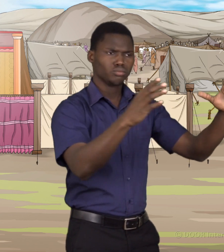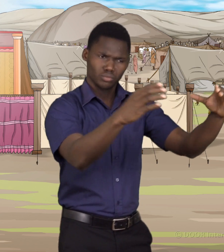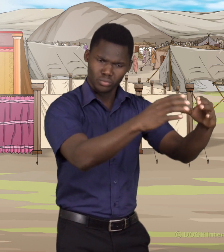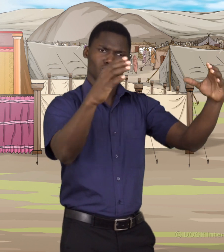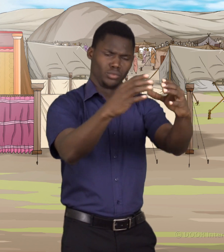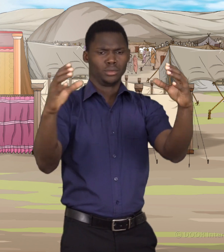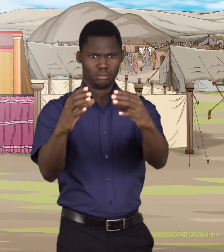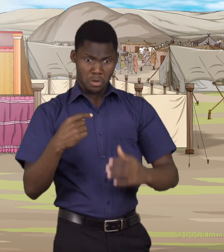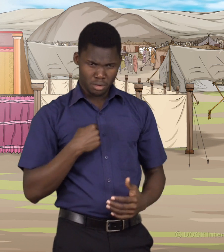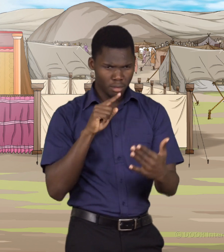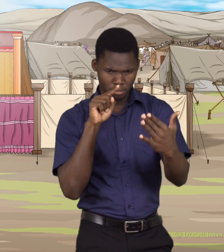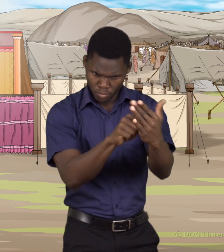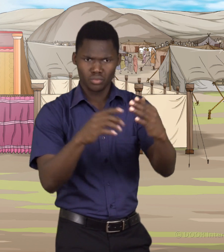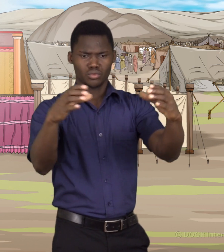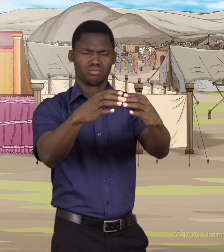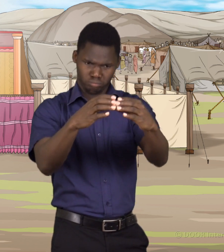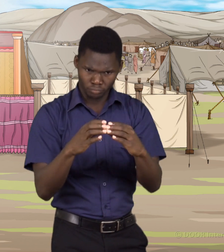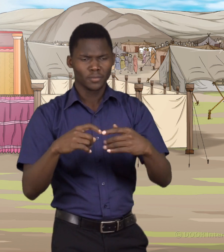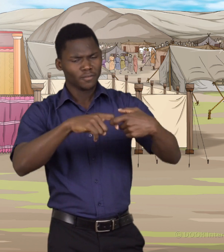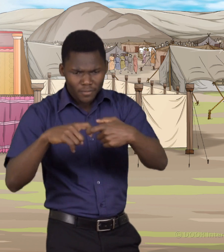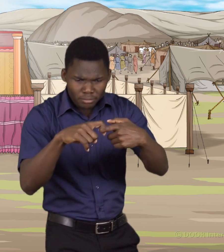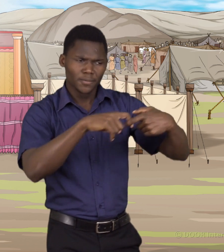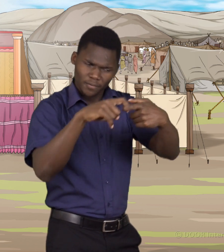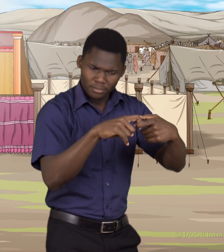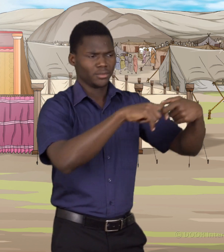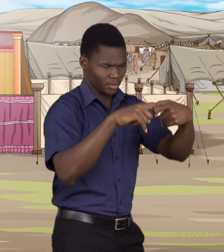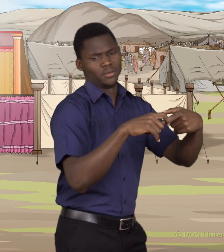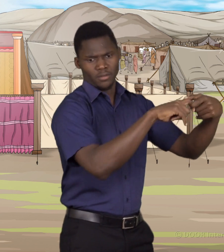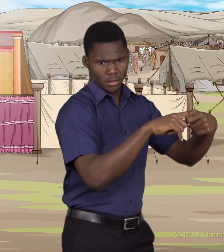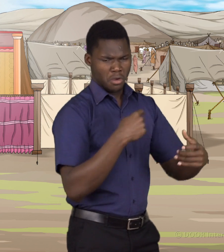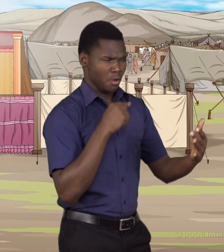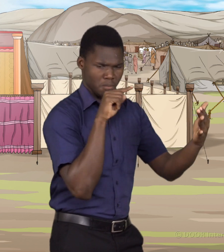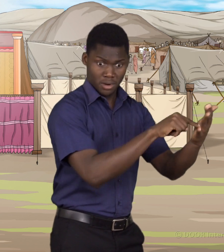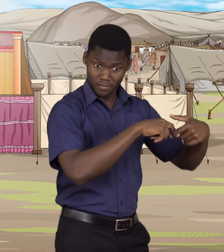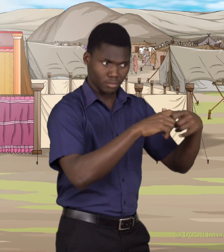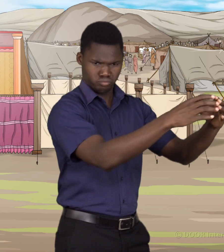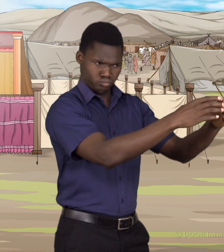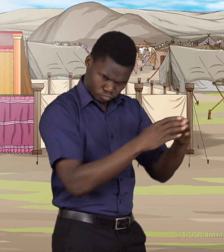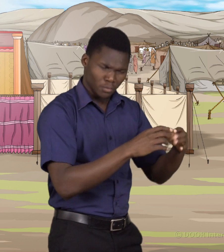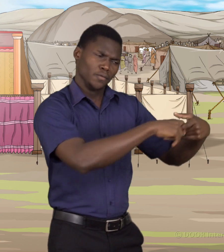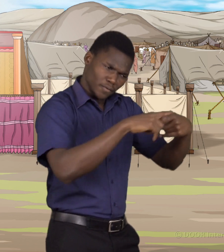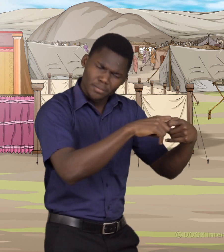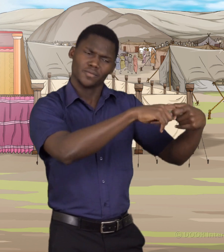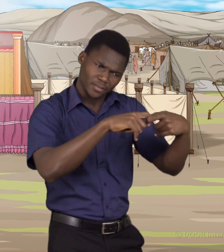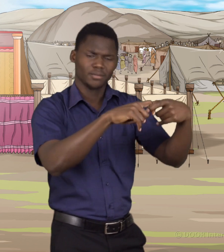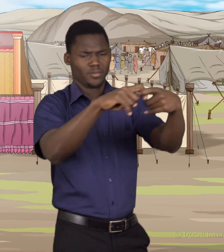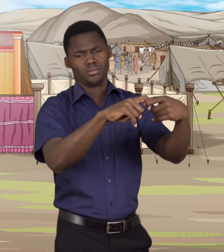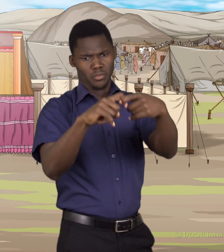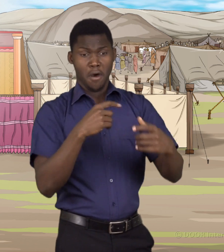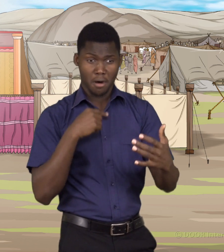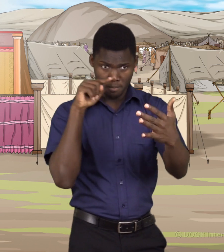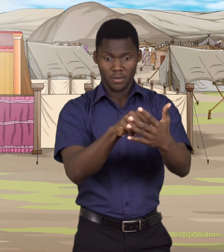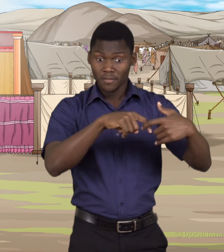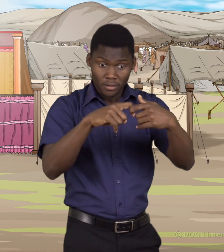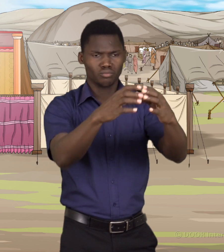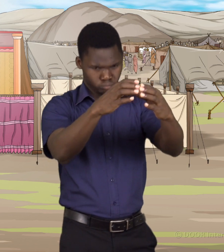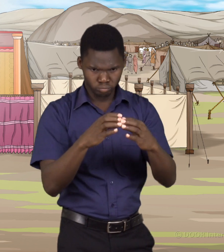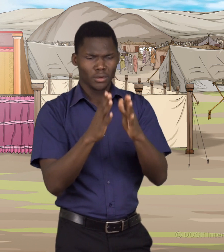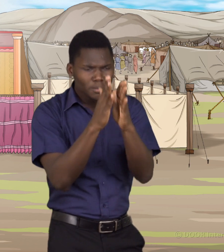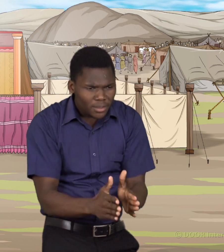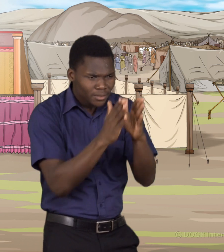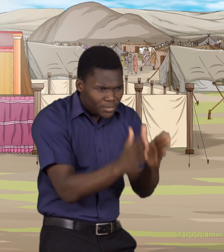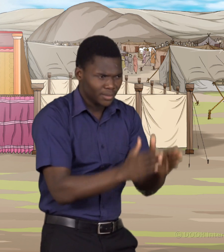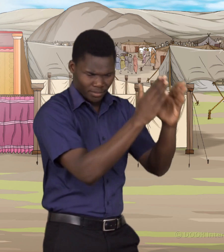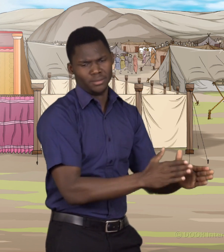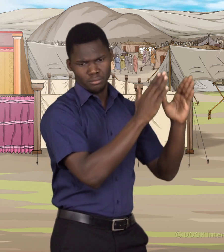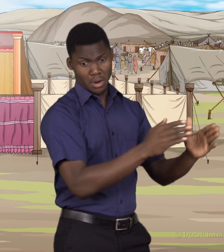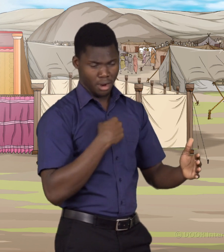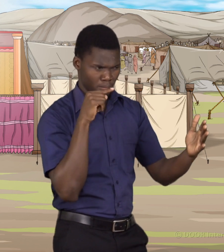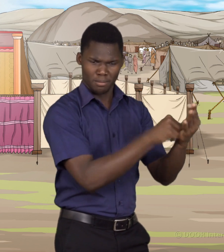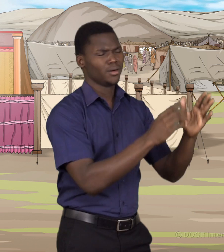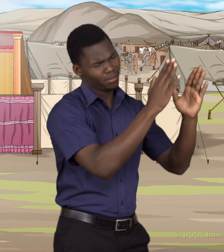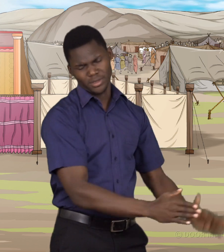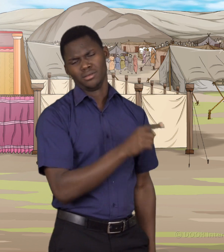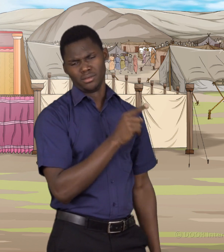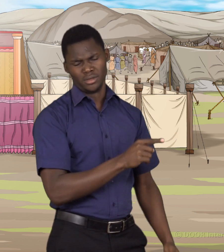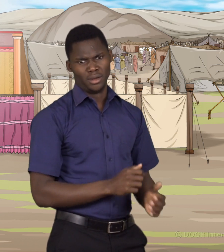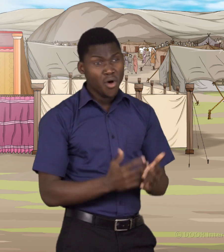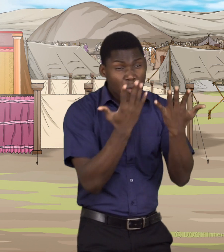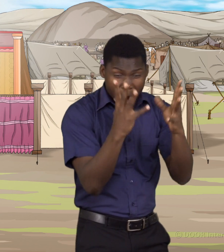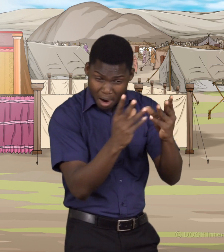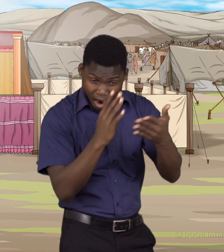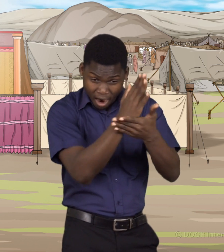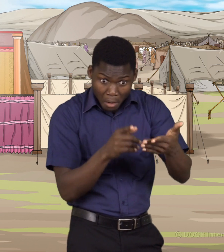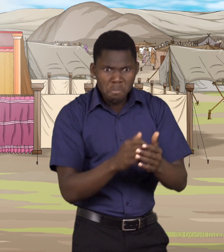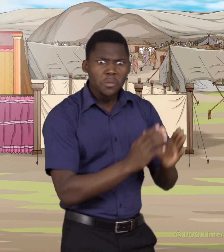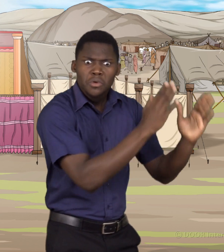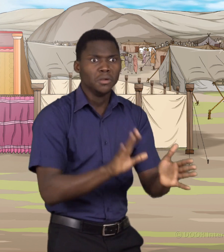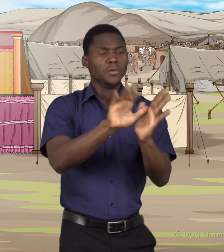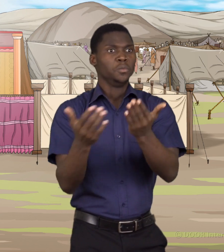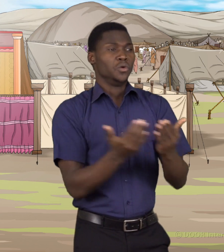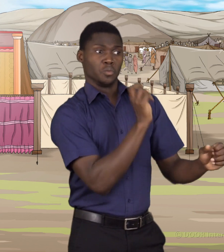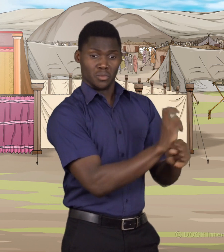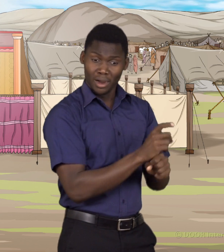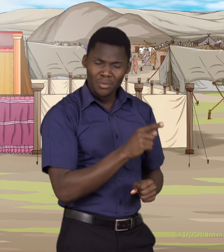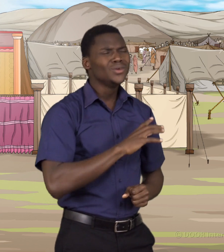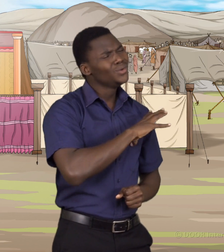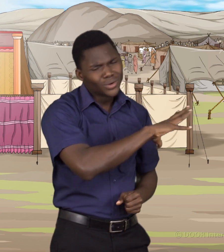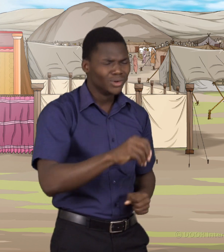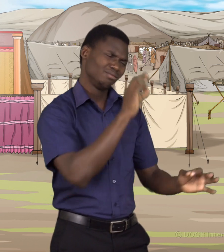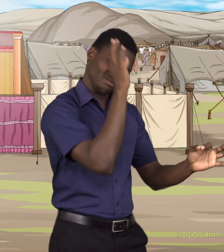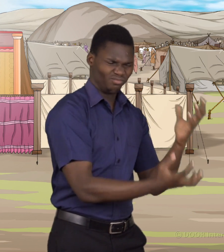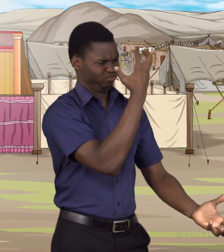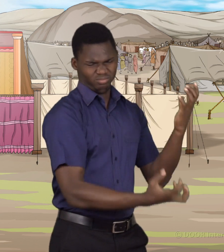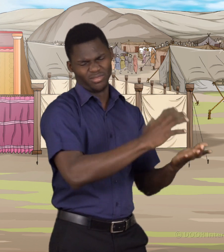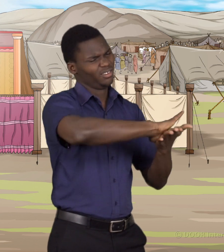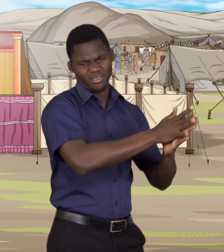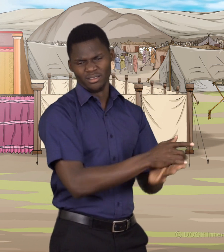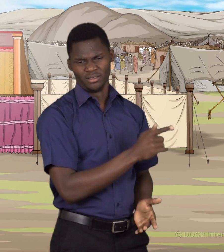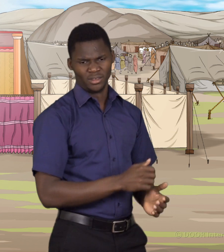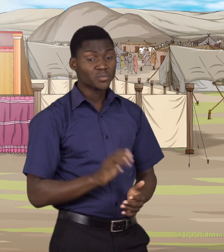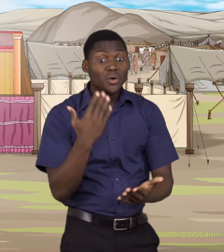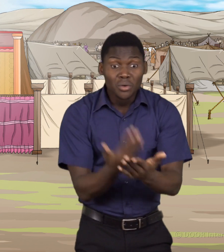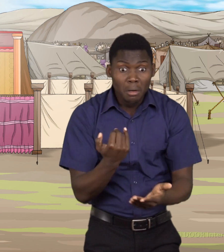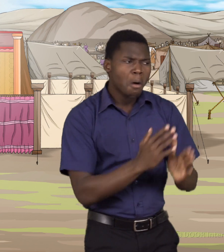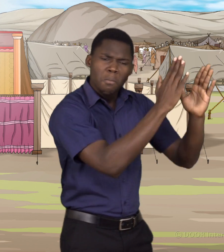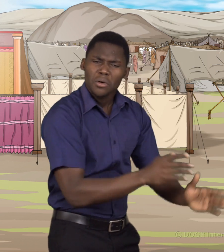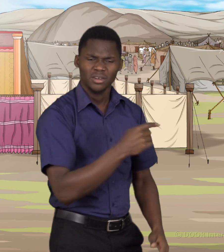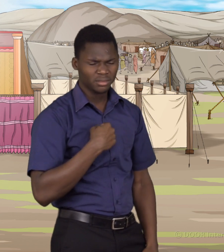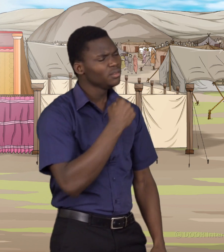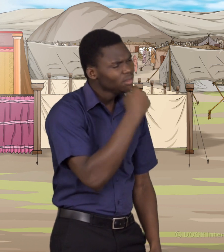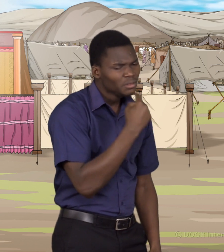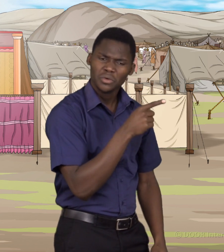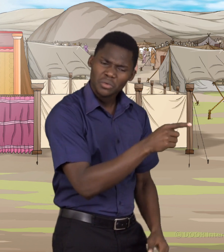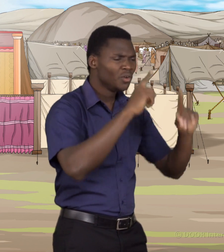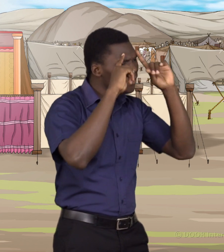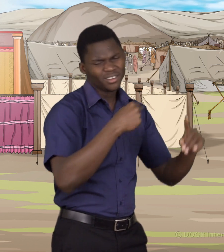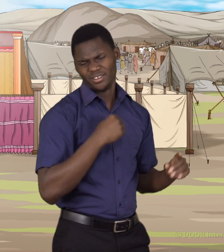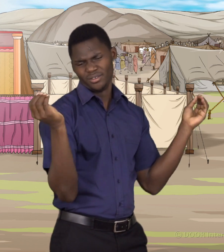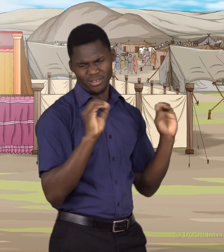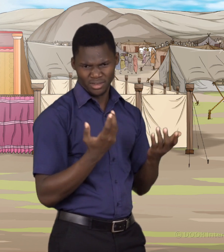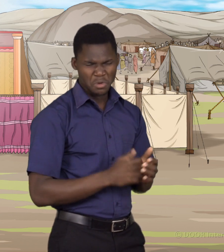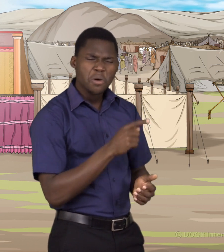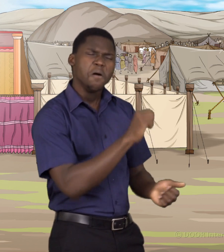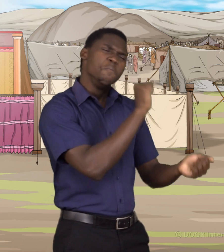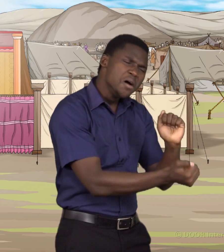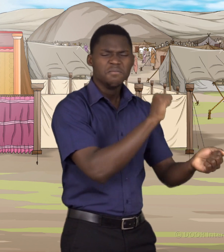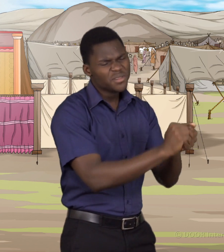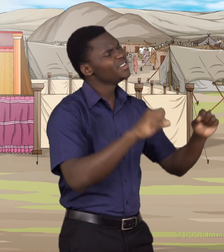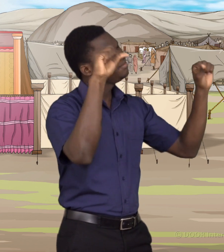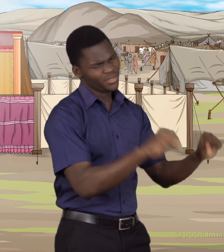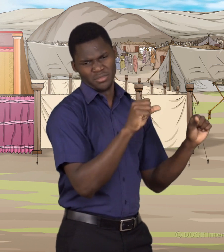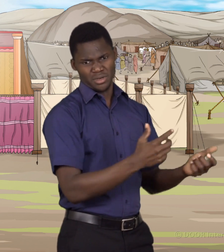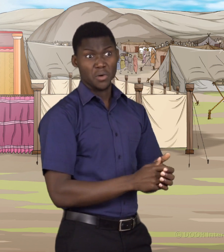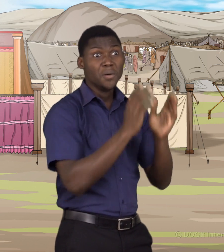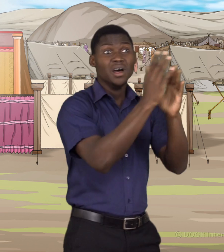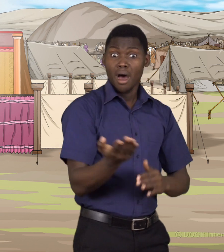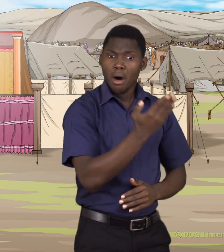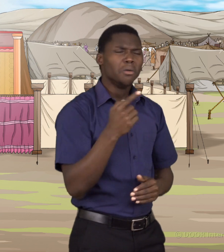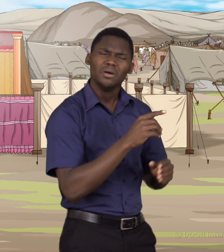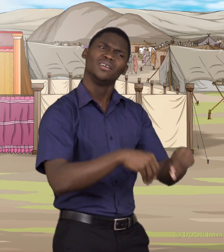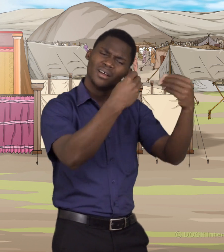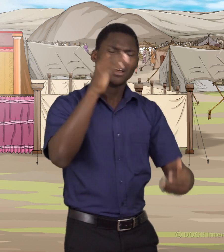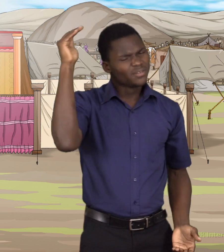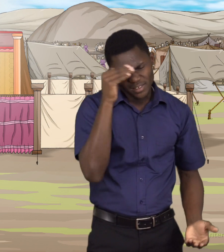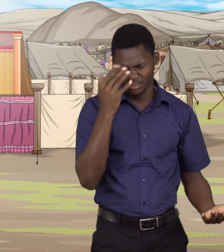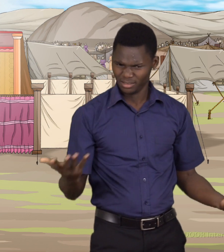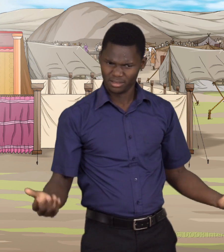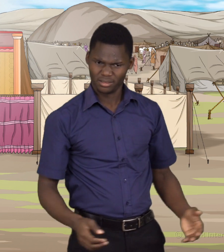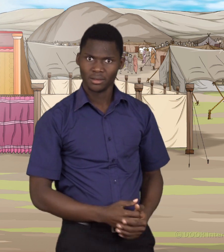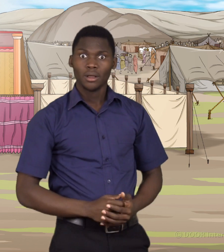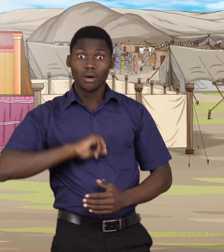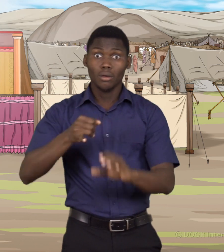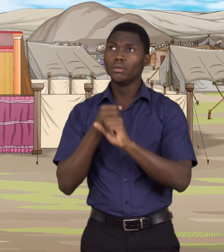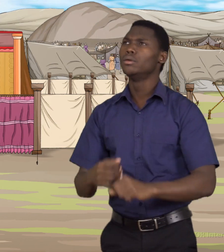The tribe that the LORD selects shall come forward clan by clan, and the clan that the LORD selects shall come forward family by family, and the family that the LORD selects shall come forward man by man.